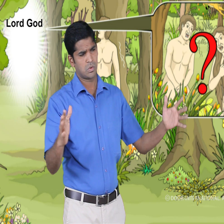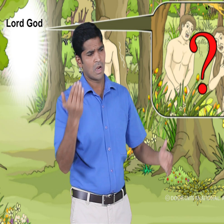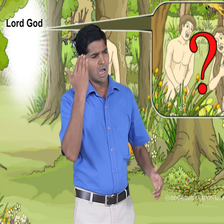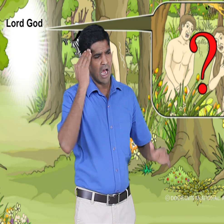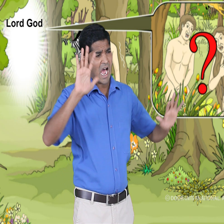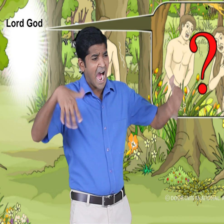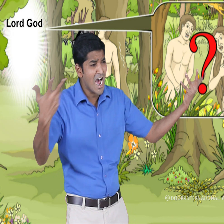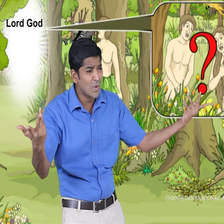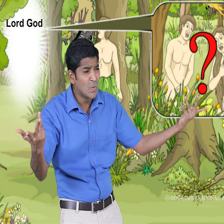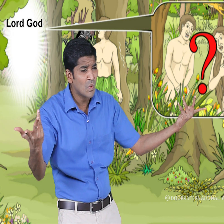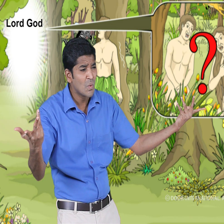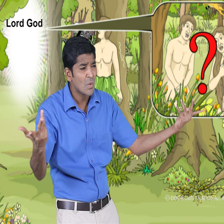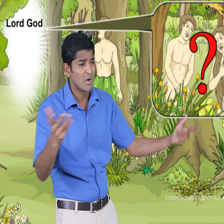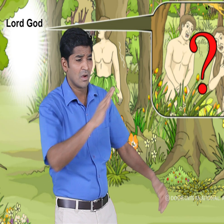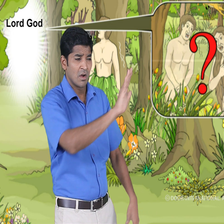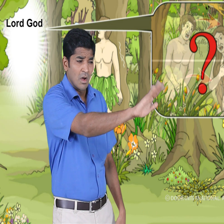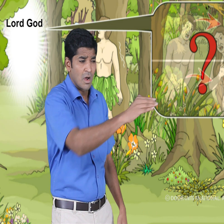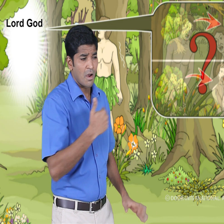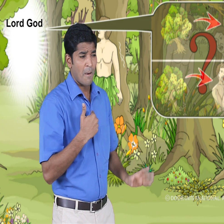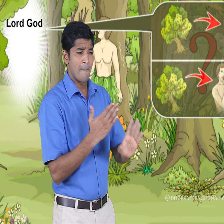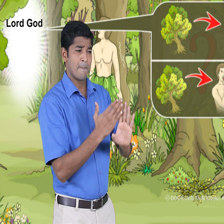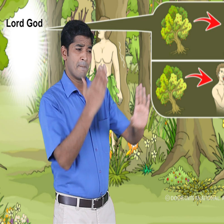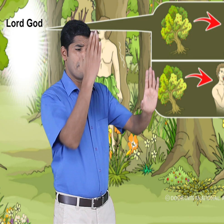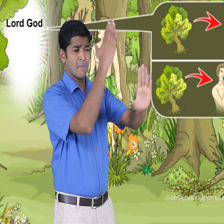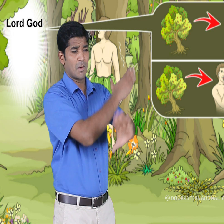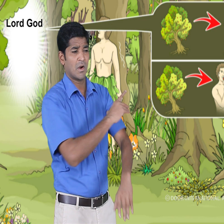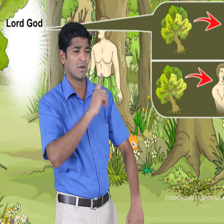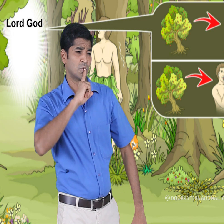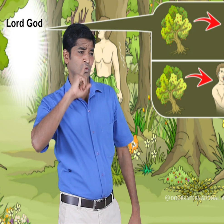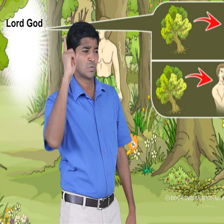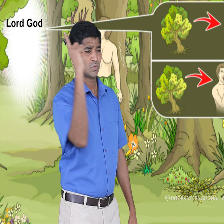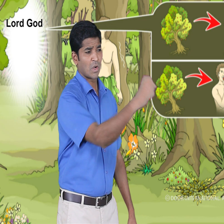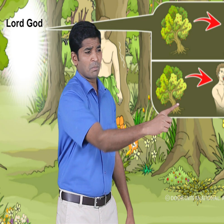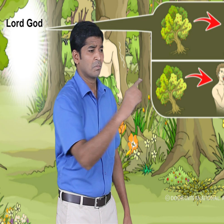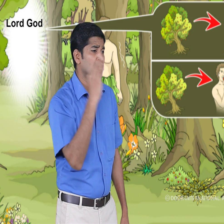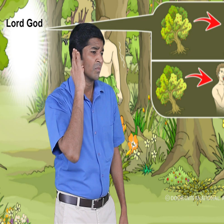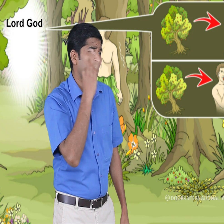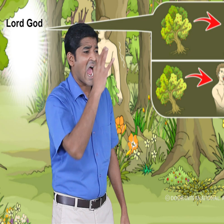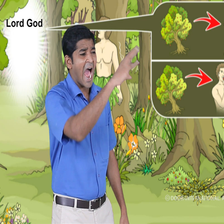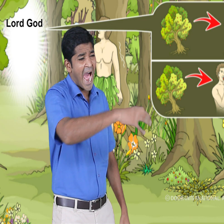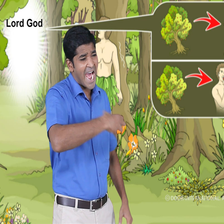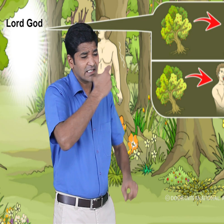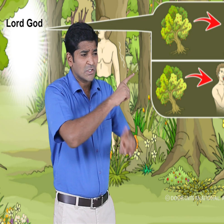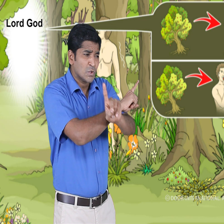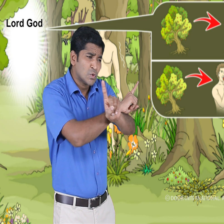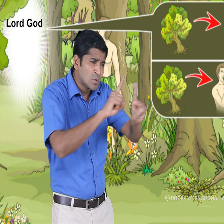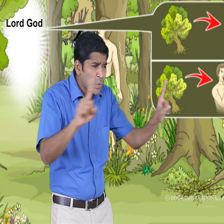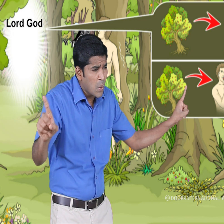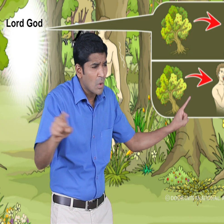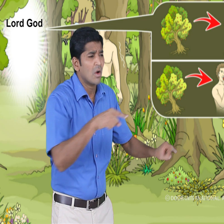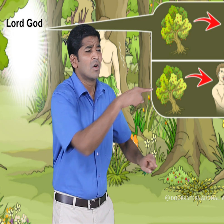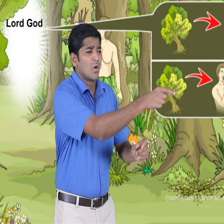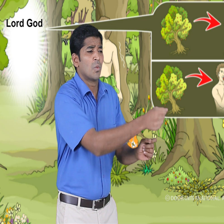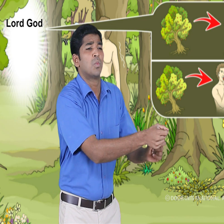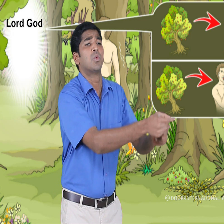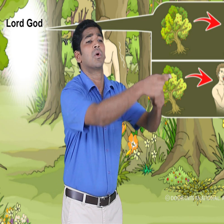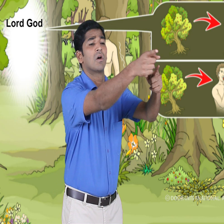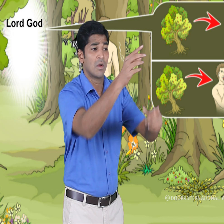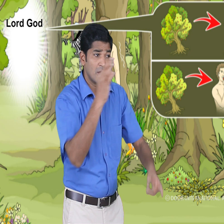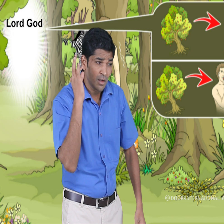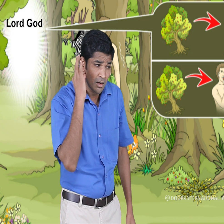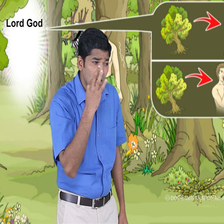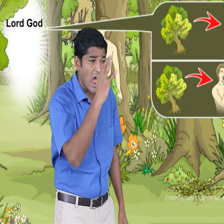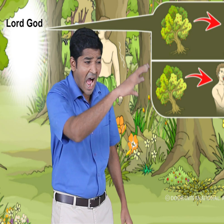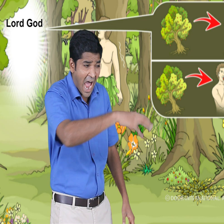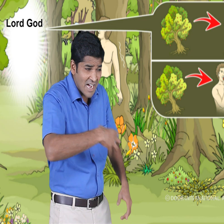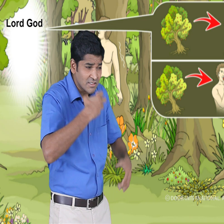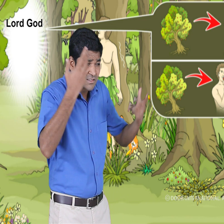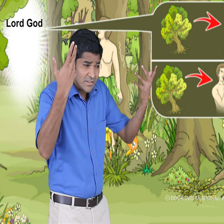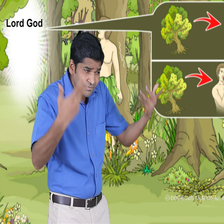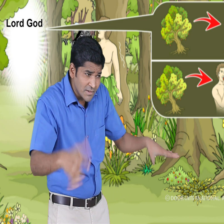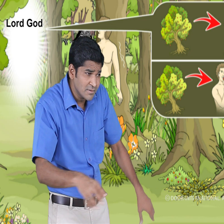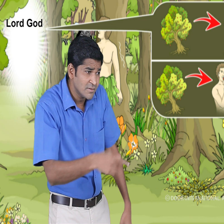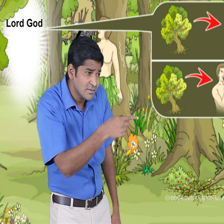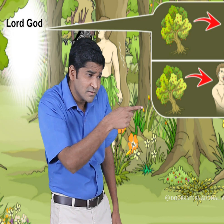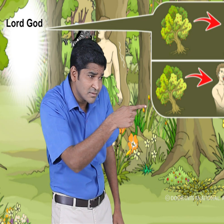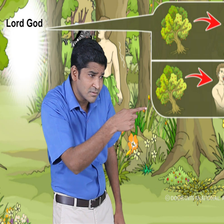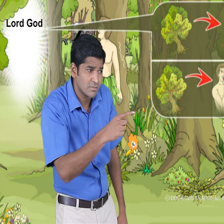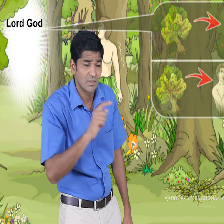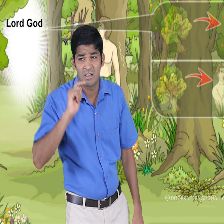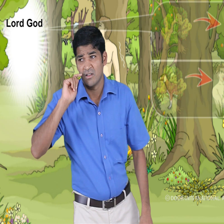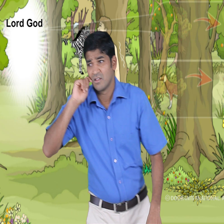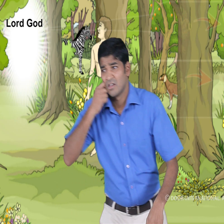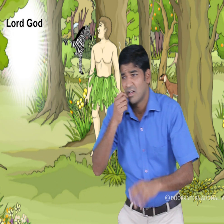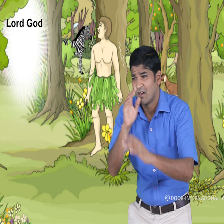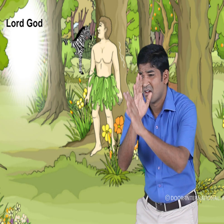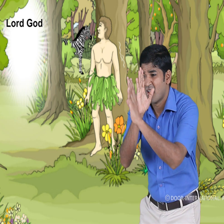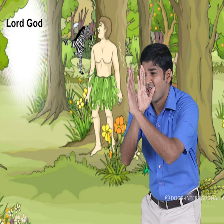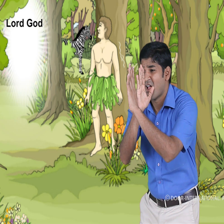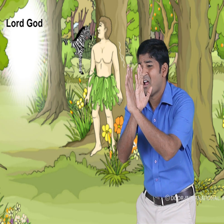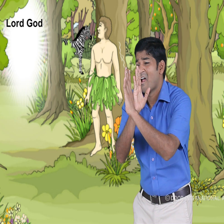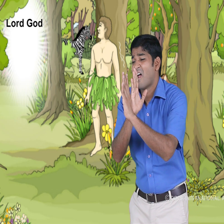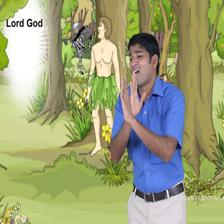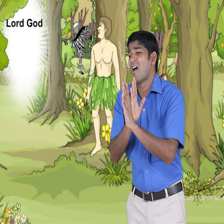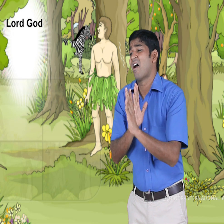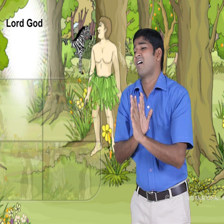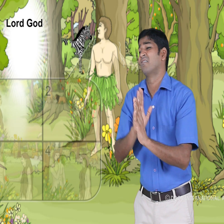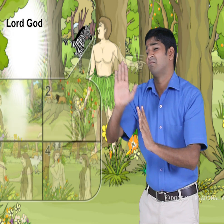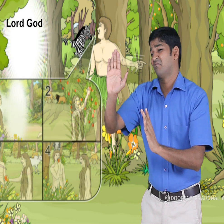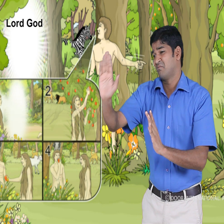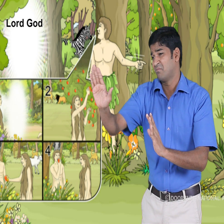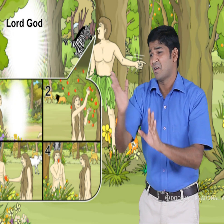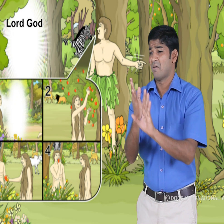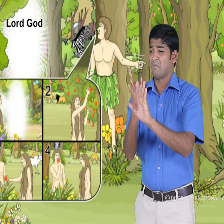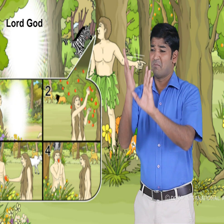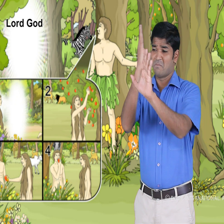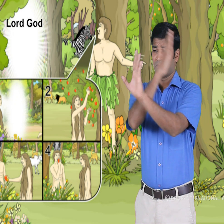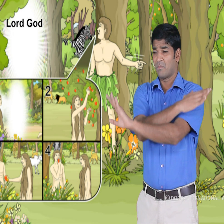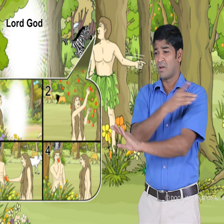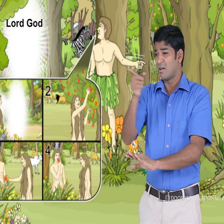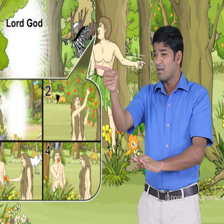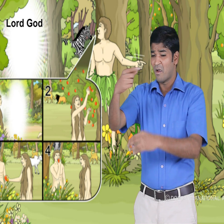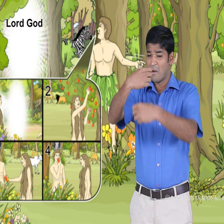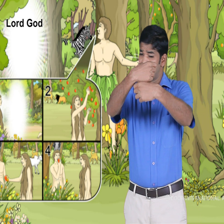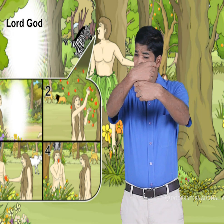“Have you eaten from the tree of which I commanded you not to eat?”